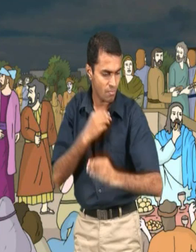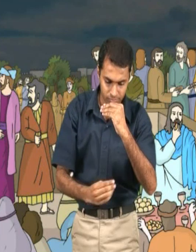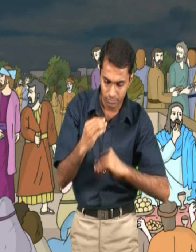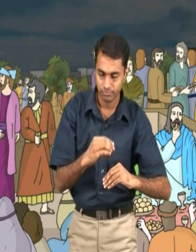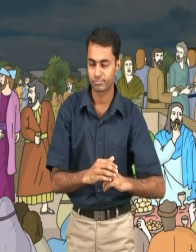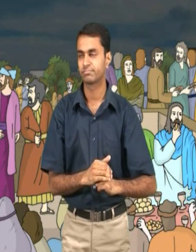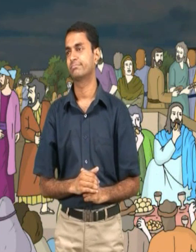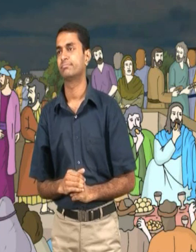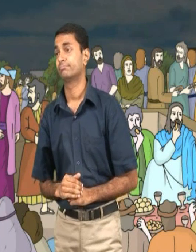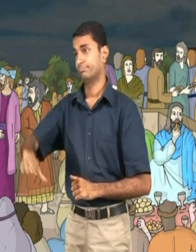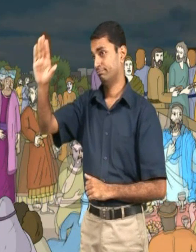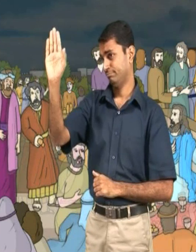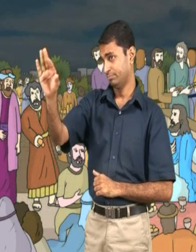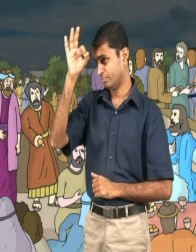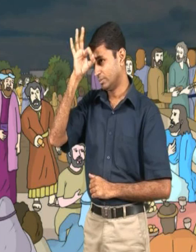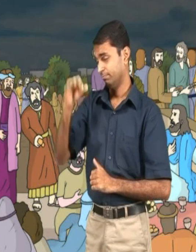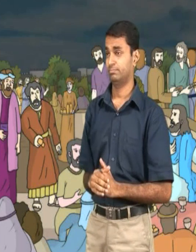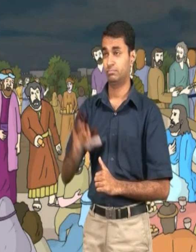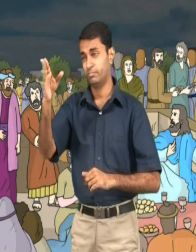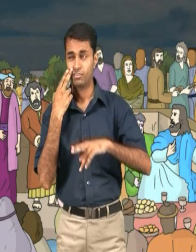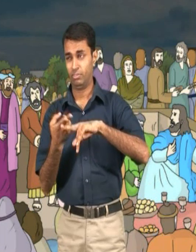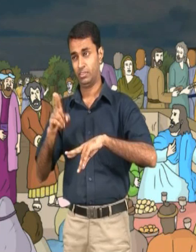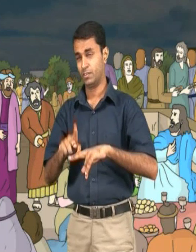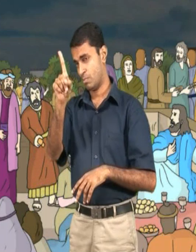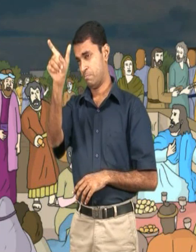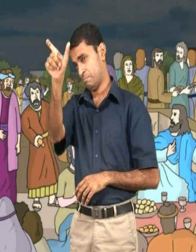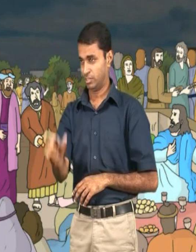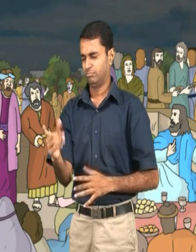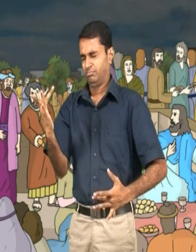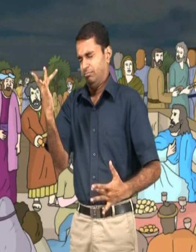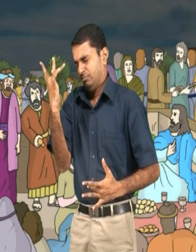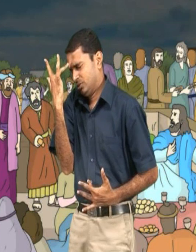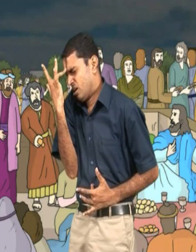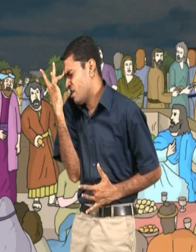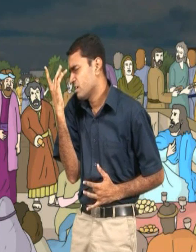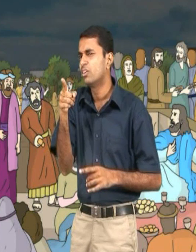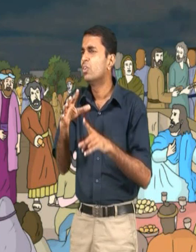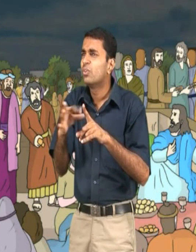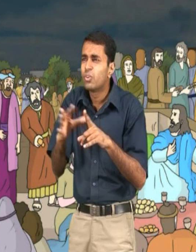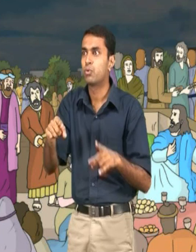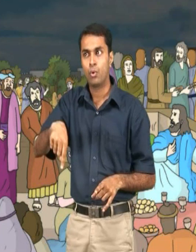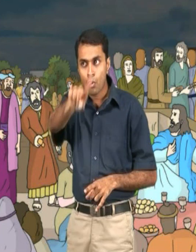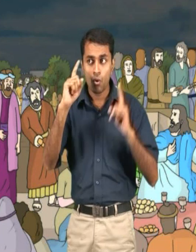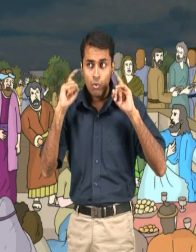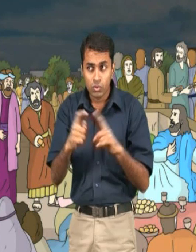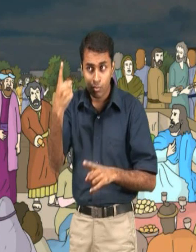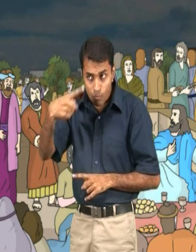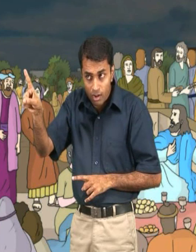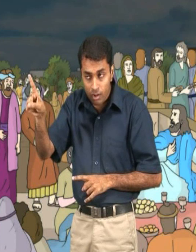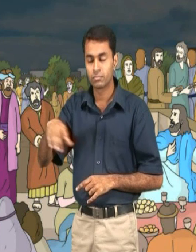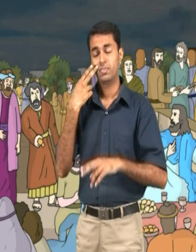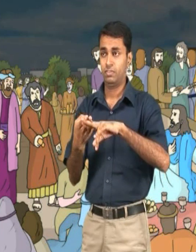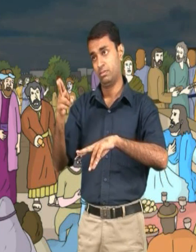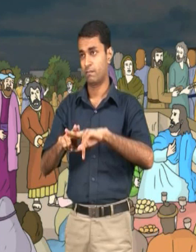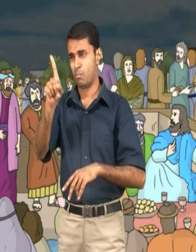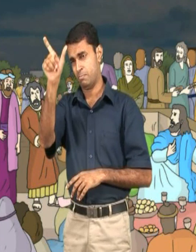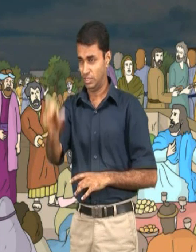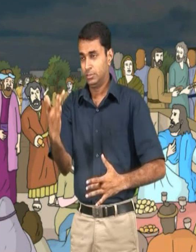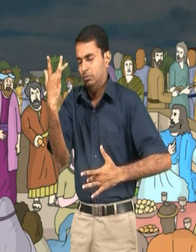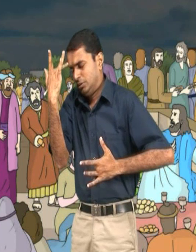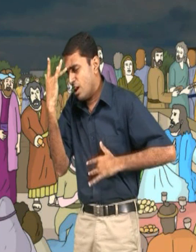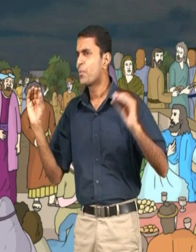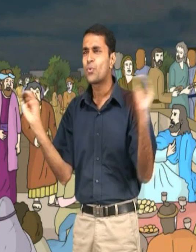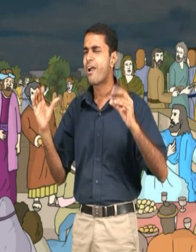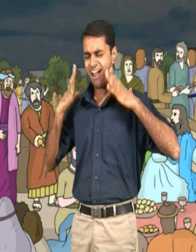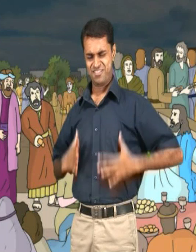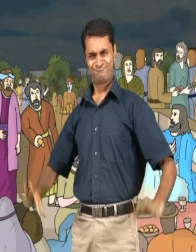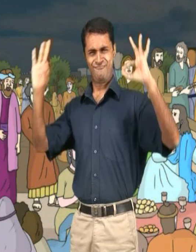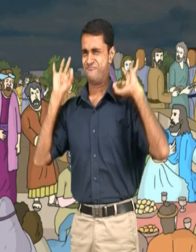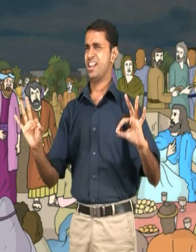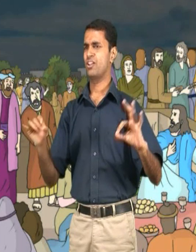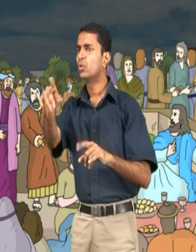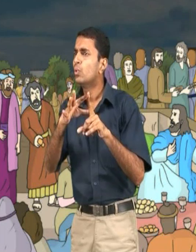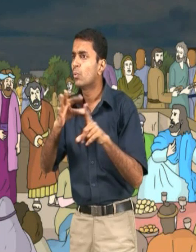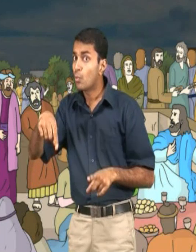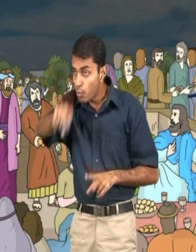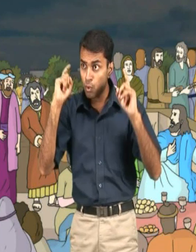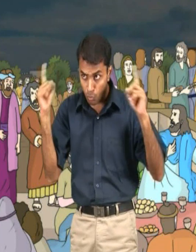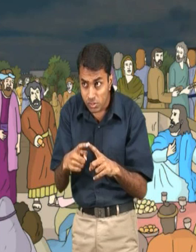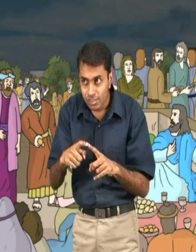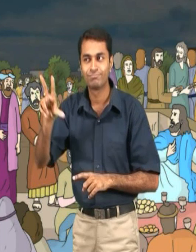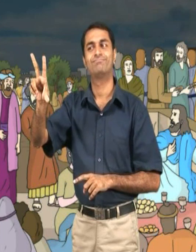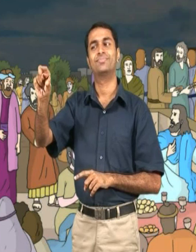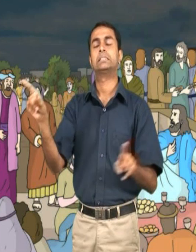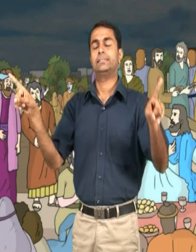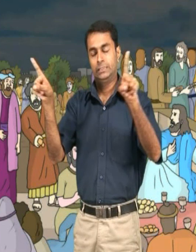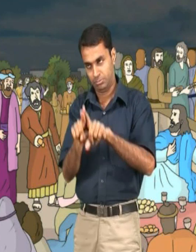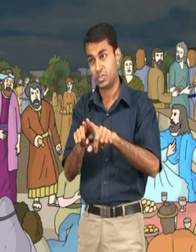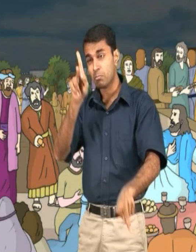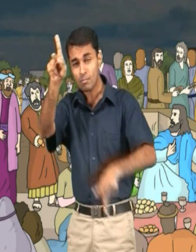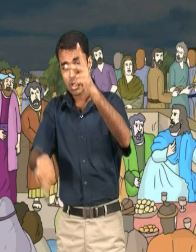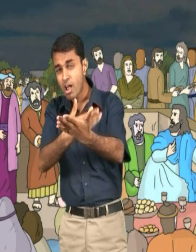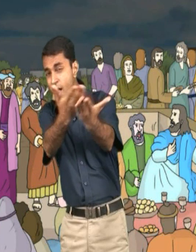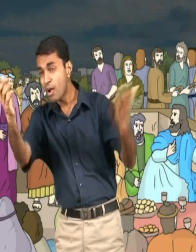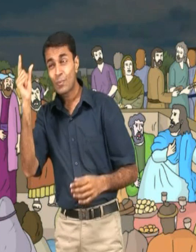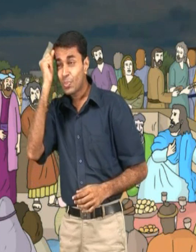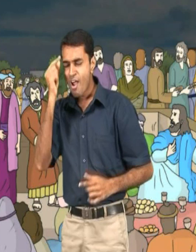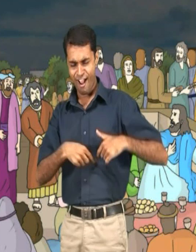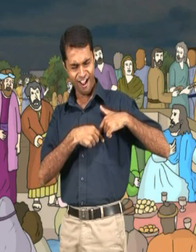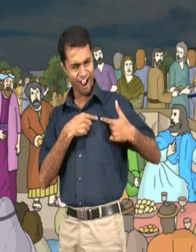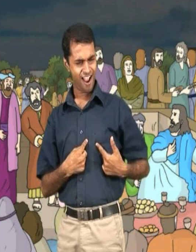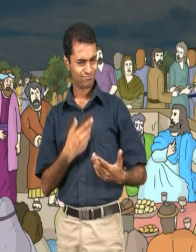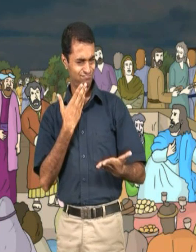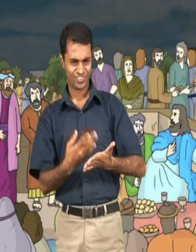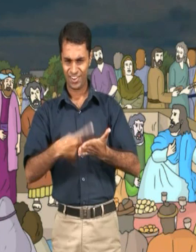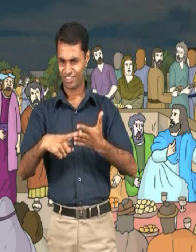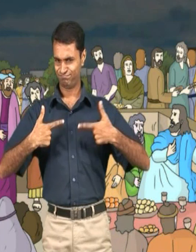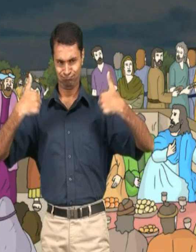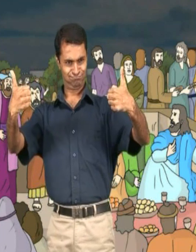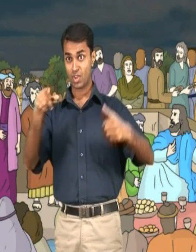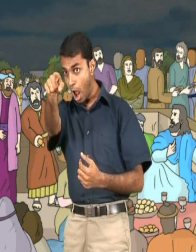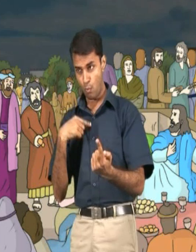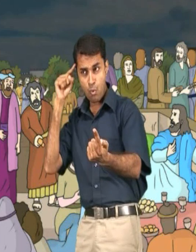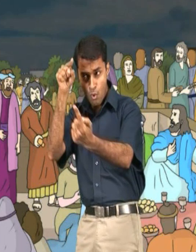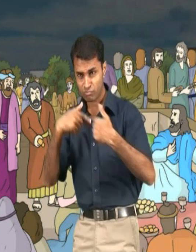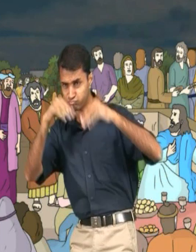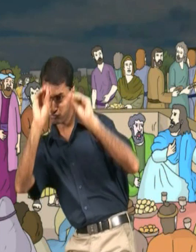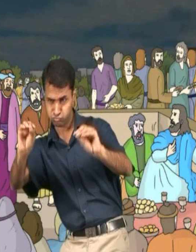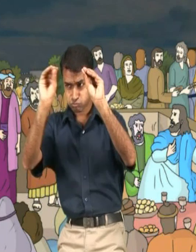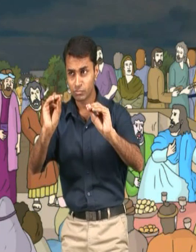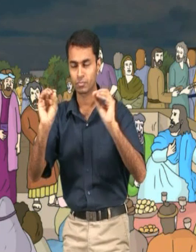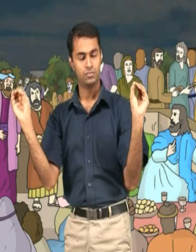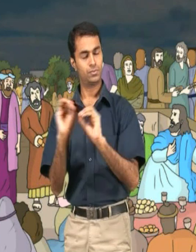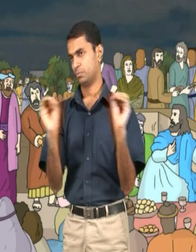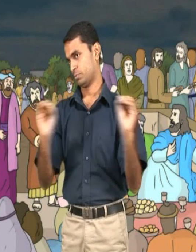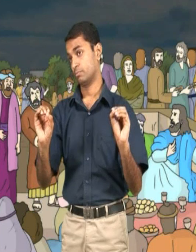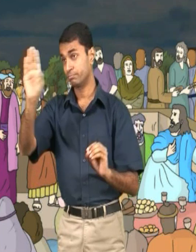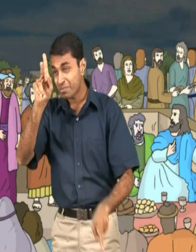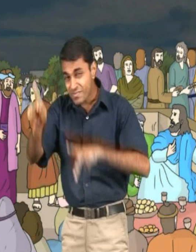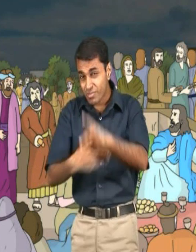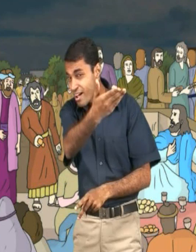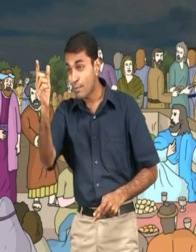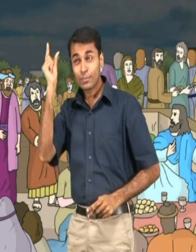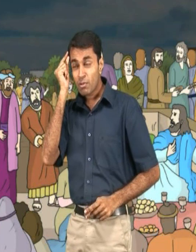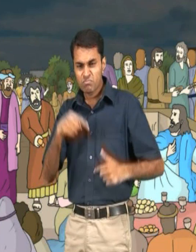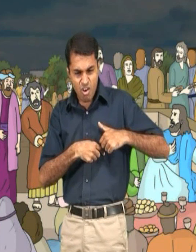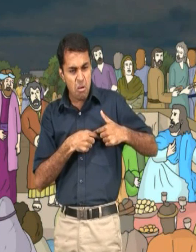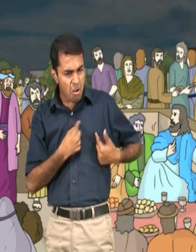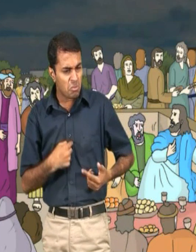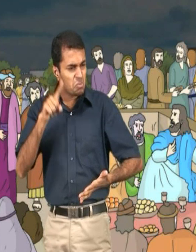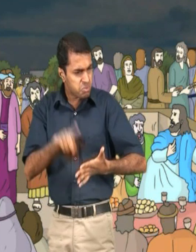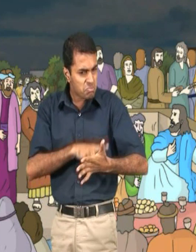On hearing this, Jesus told them, “It is not the healthy who need a doctor, but the sick.